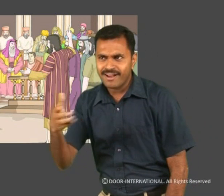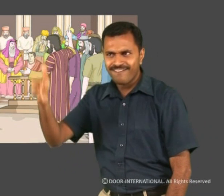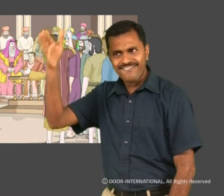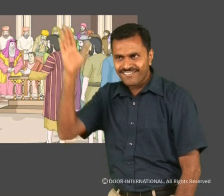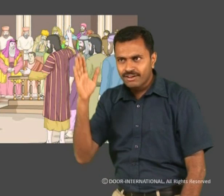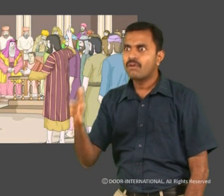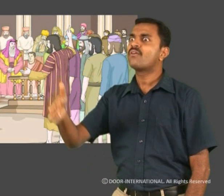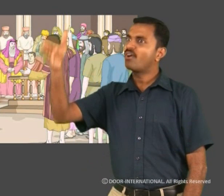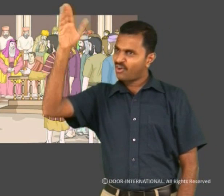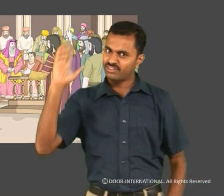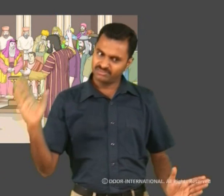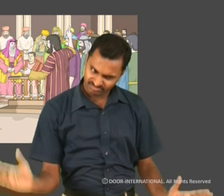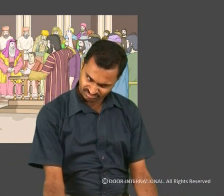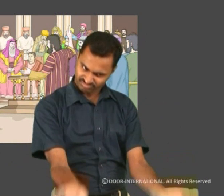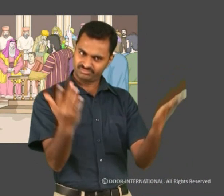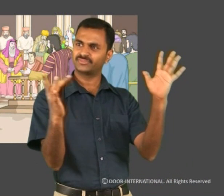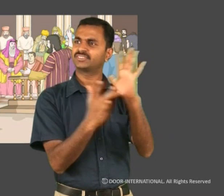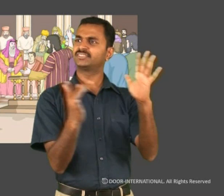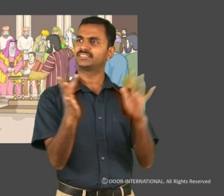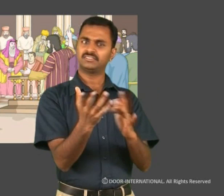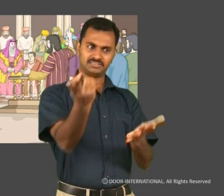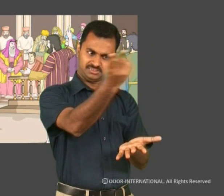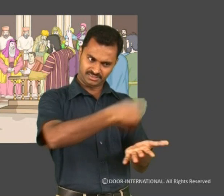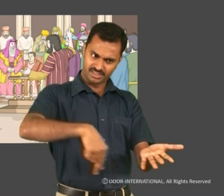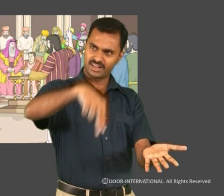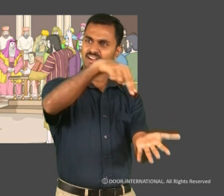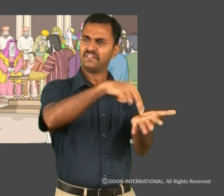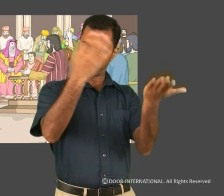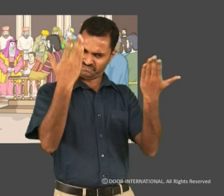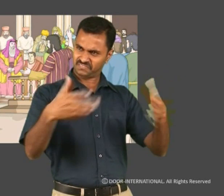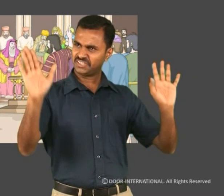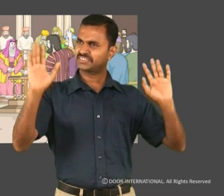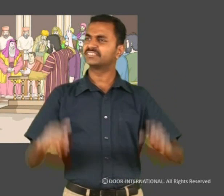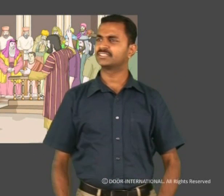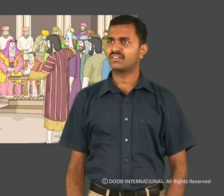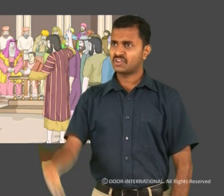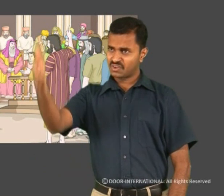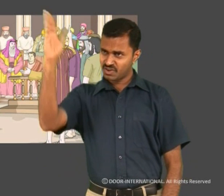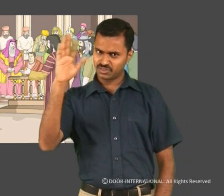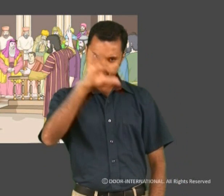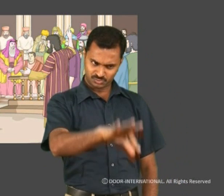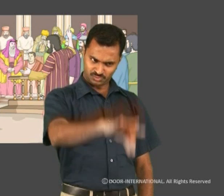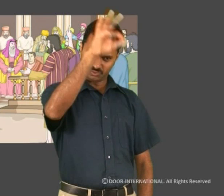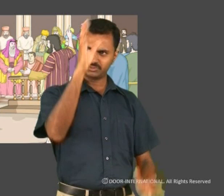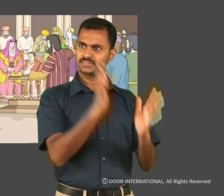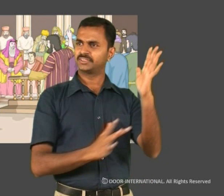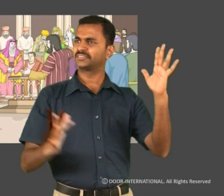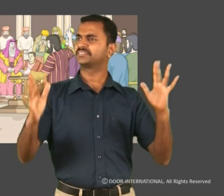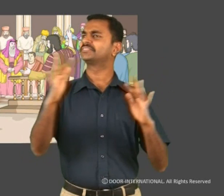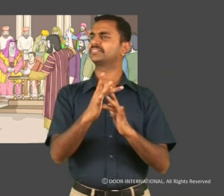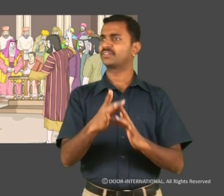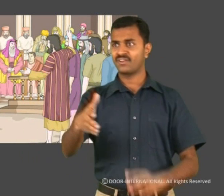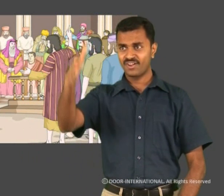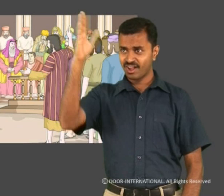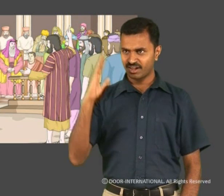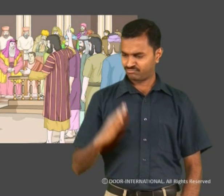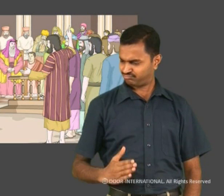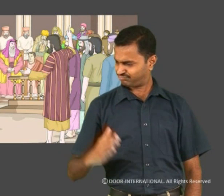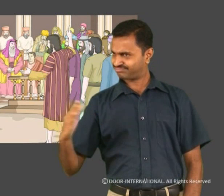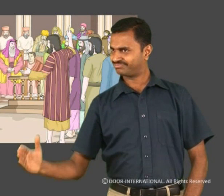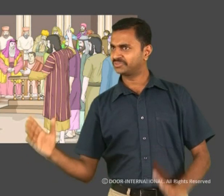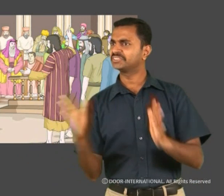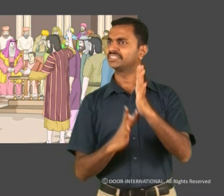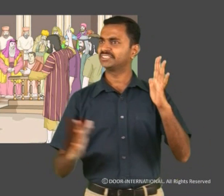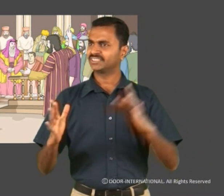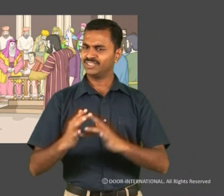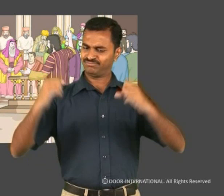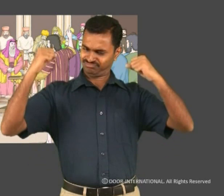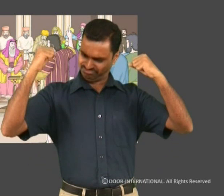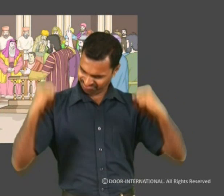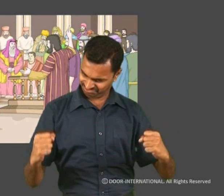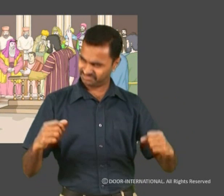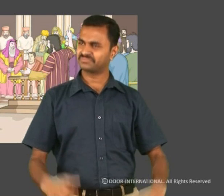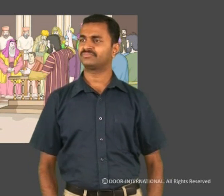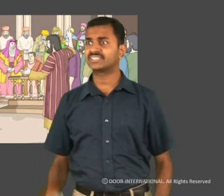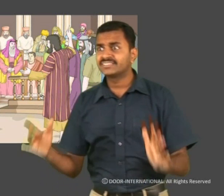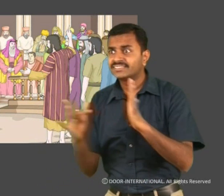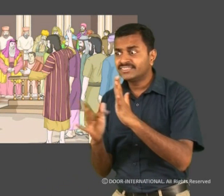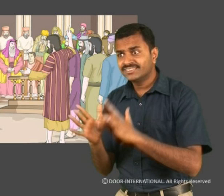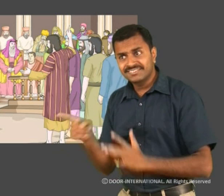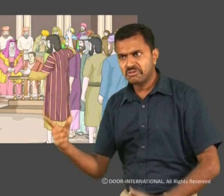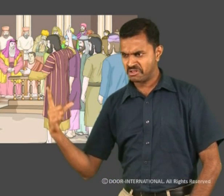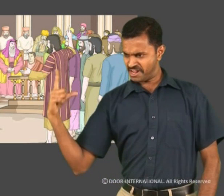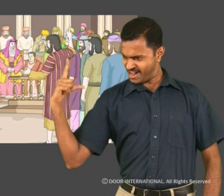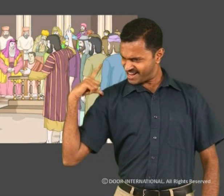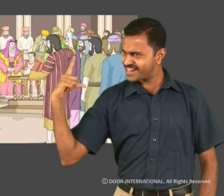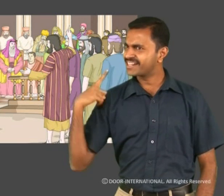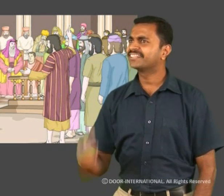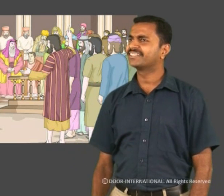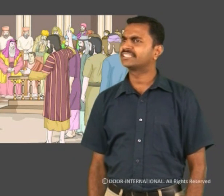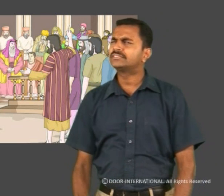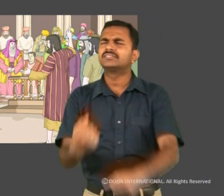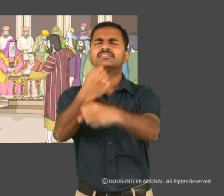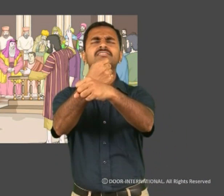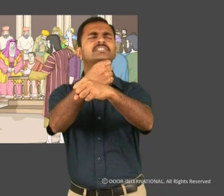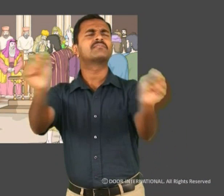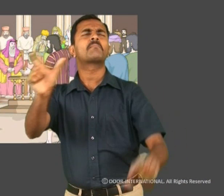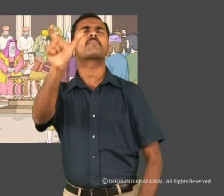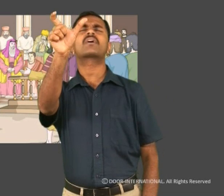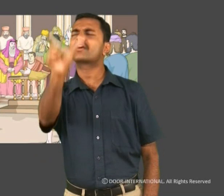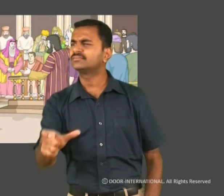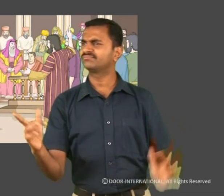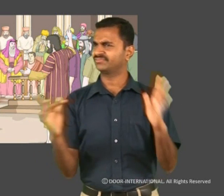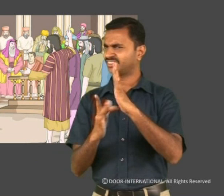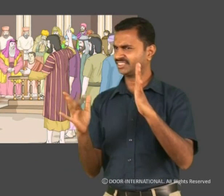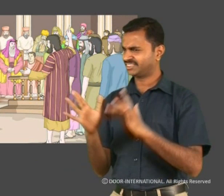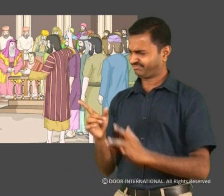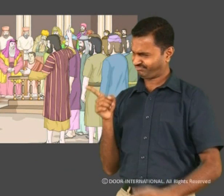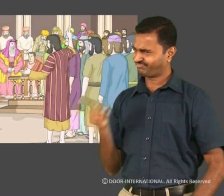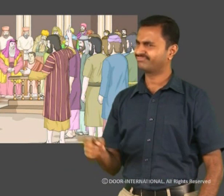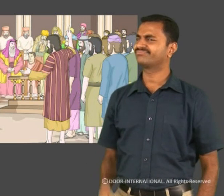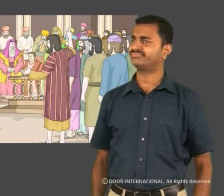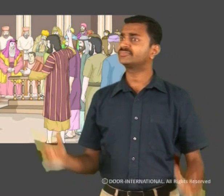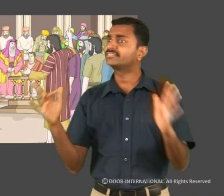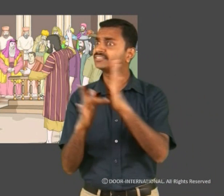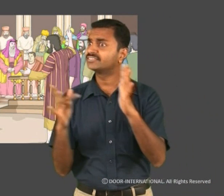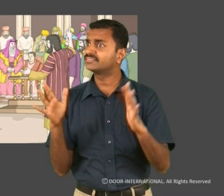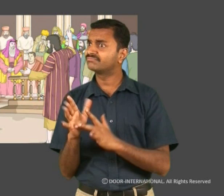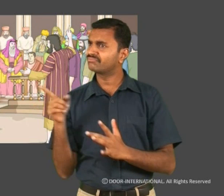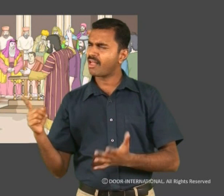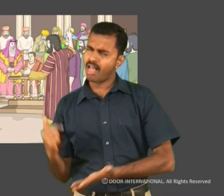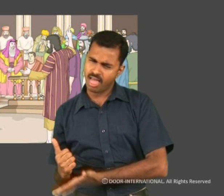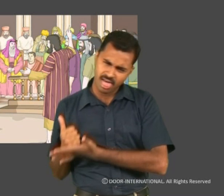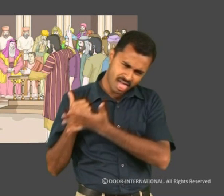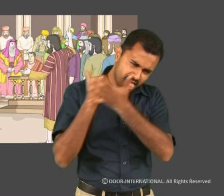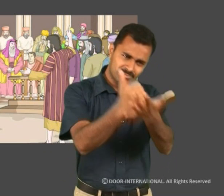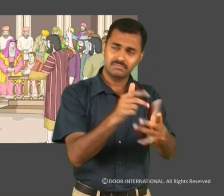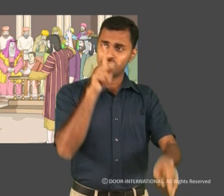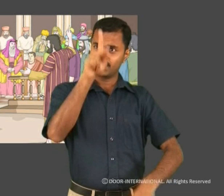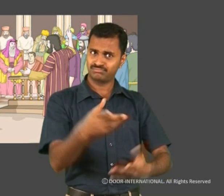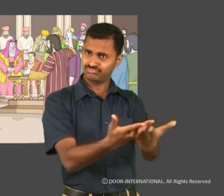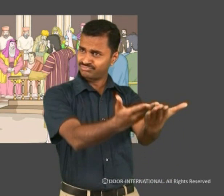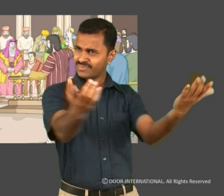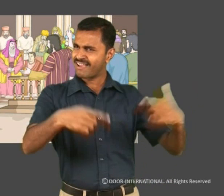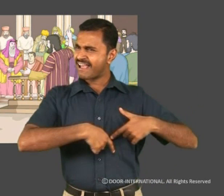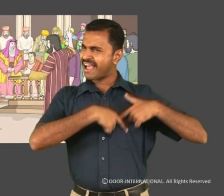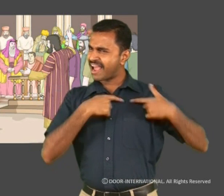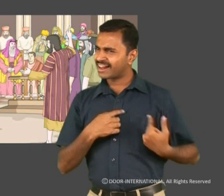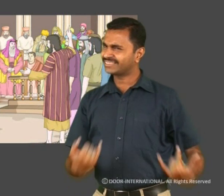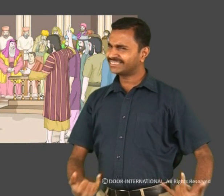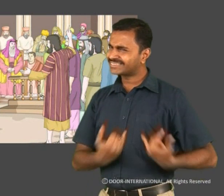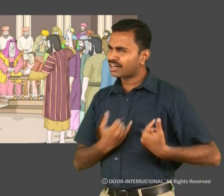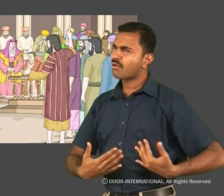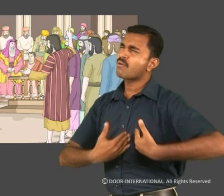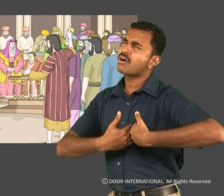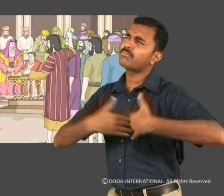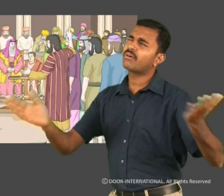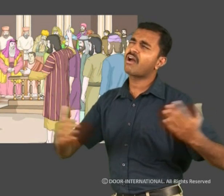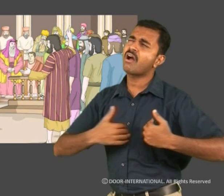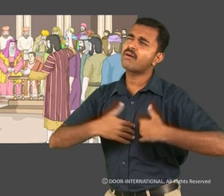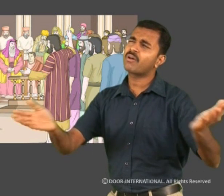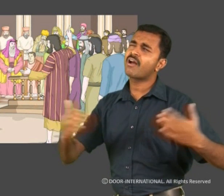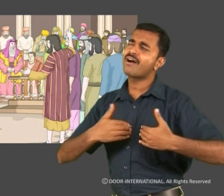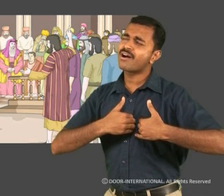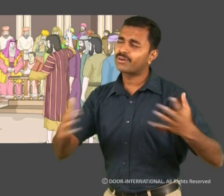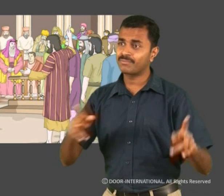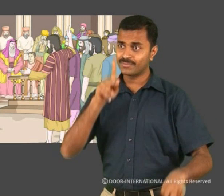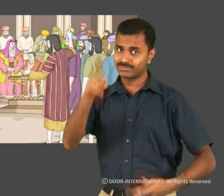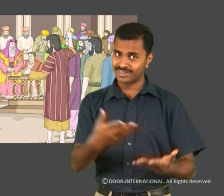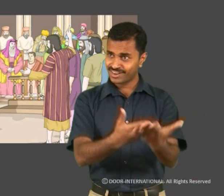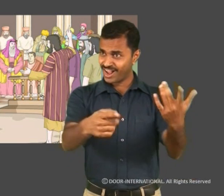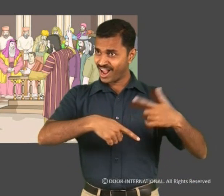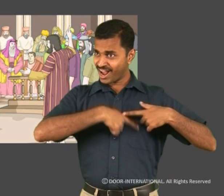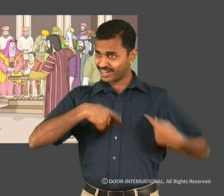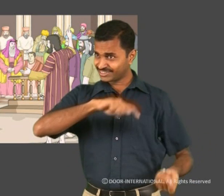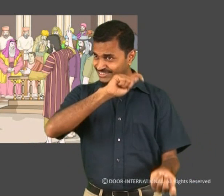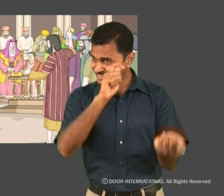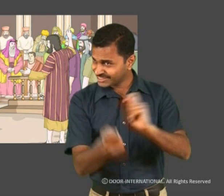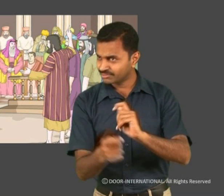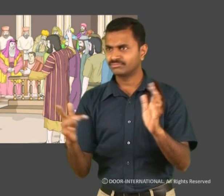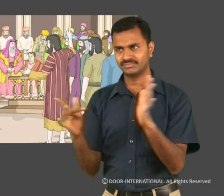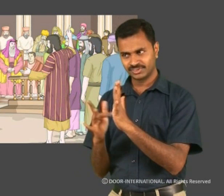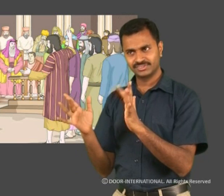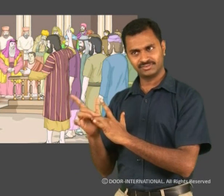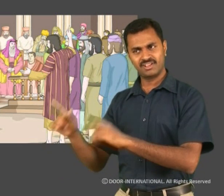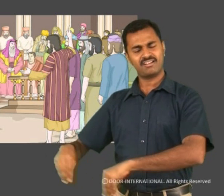God exalted Him to His right hand as Prince and Savior, in order to grant repentance and forgiveness of sins to Israel.